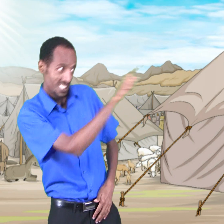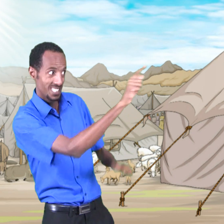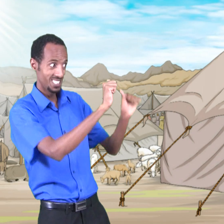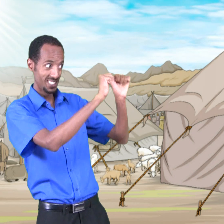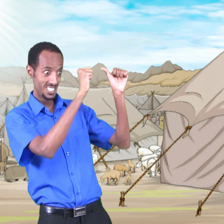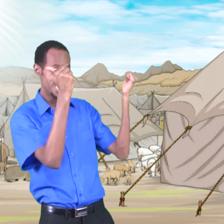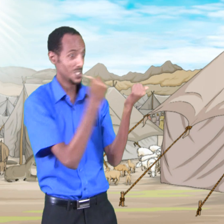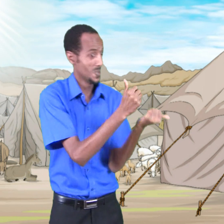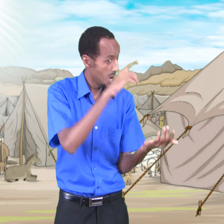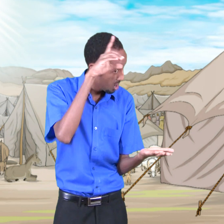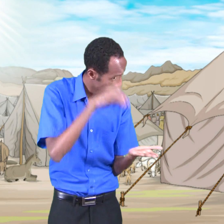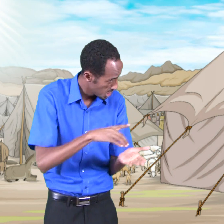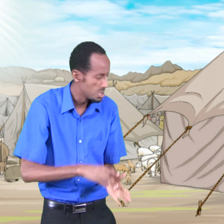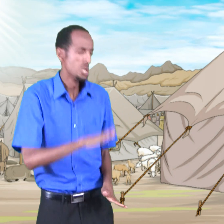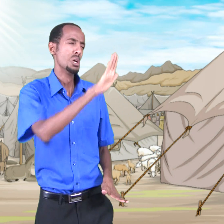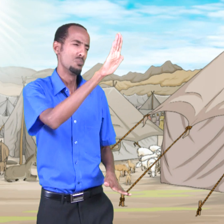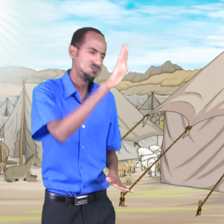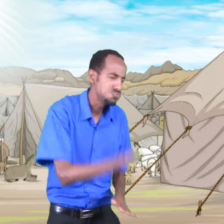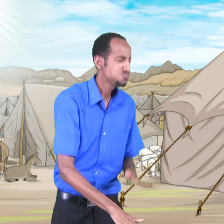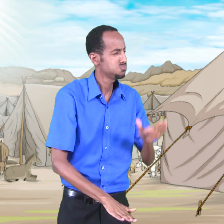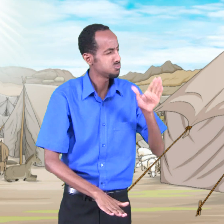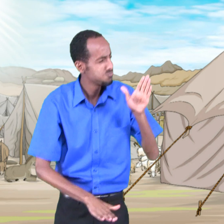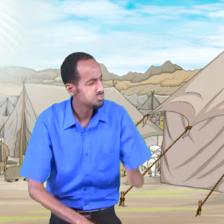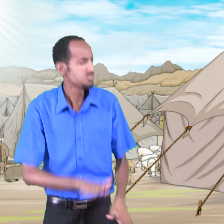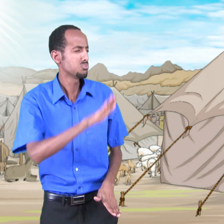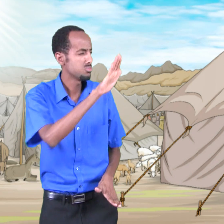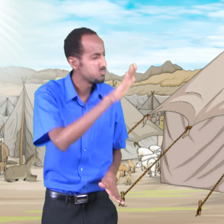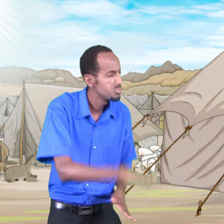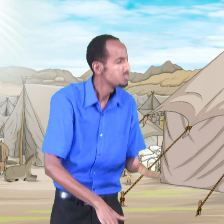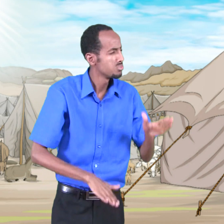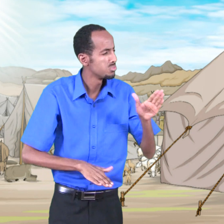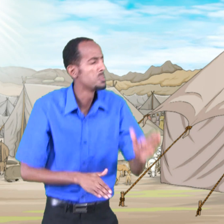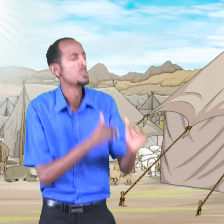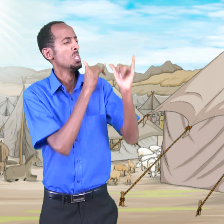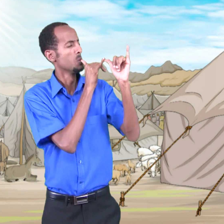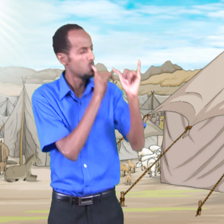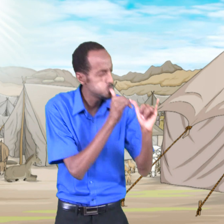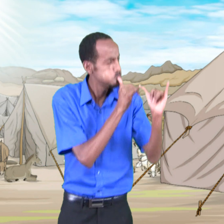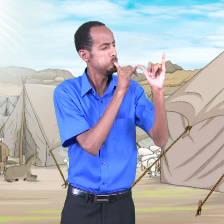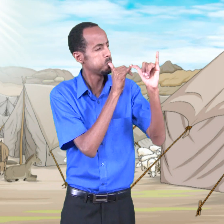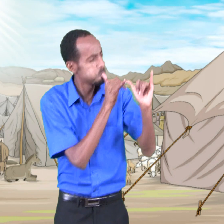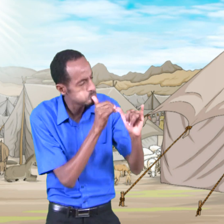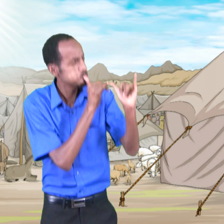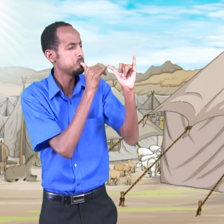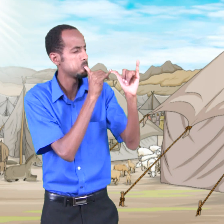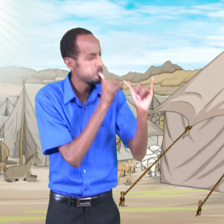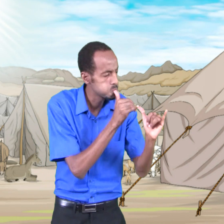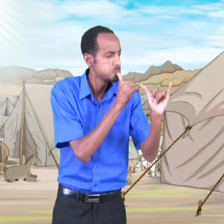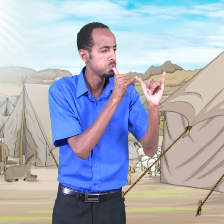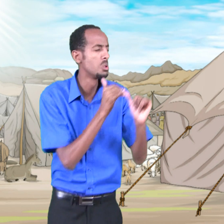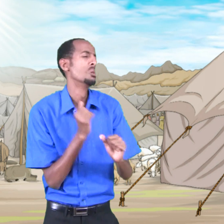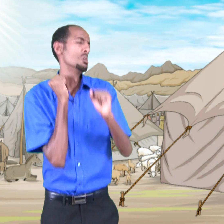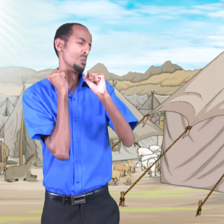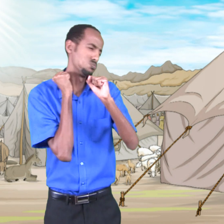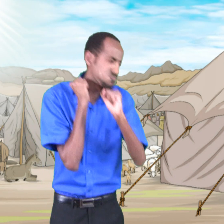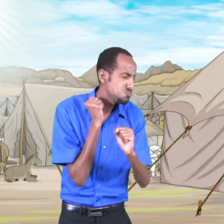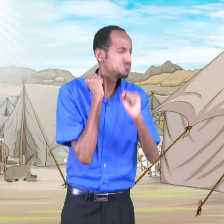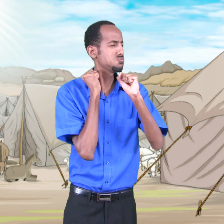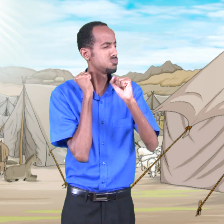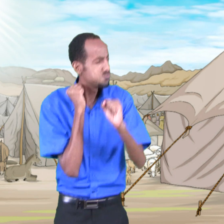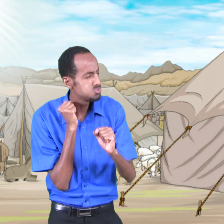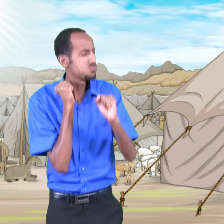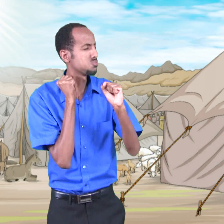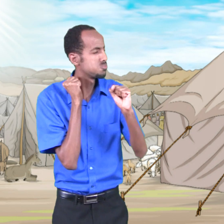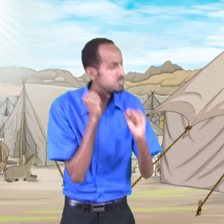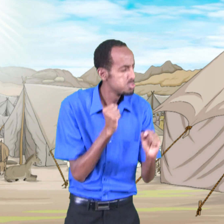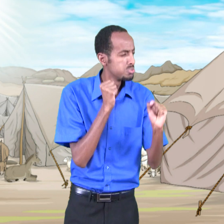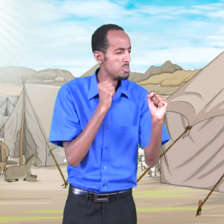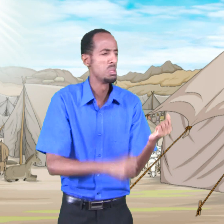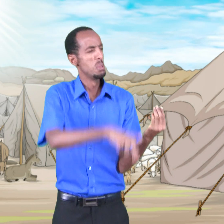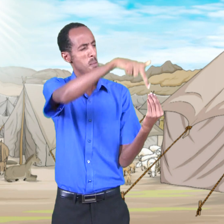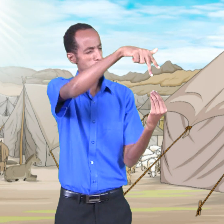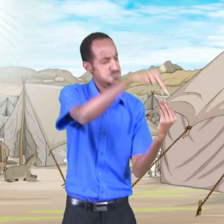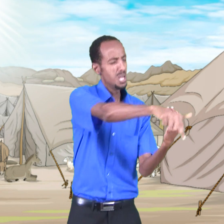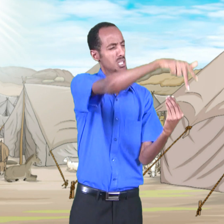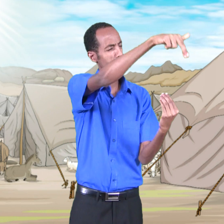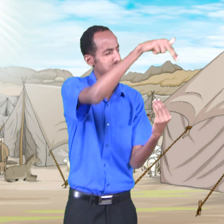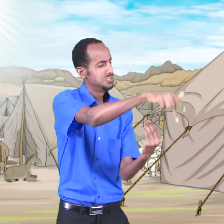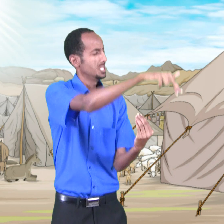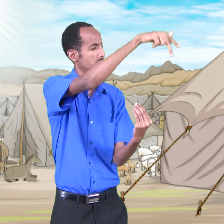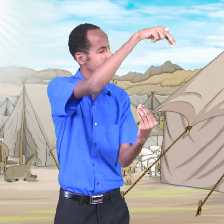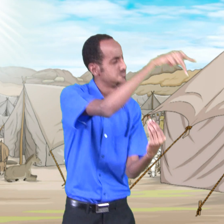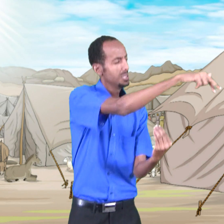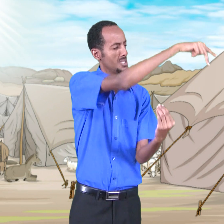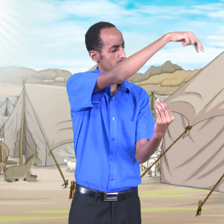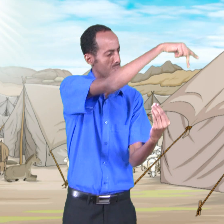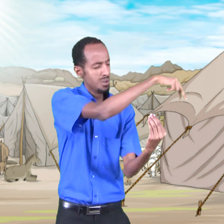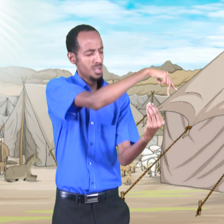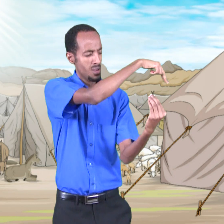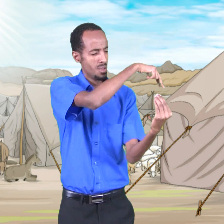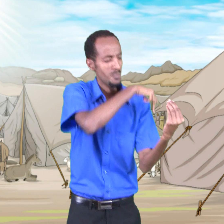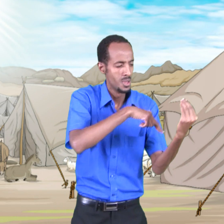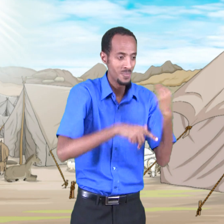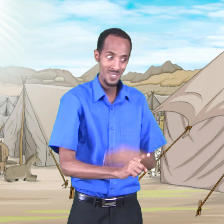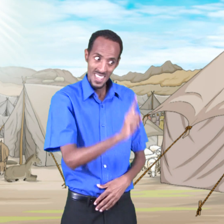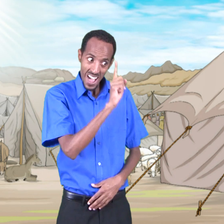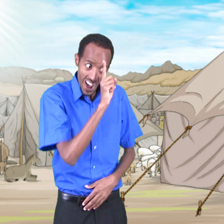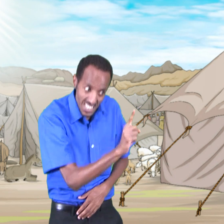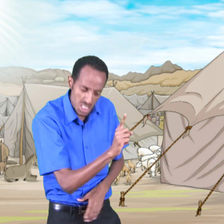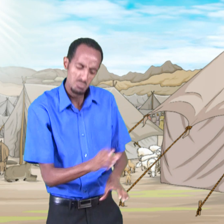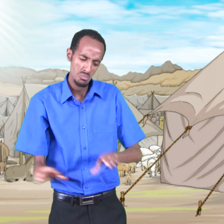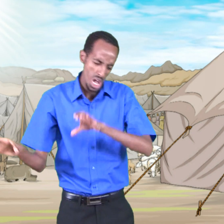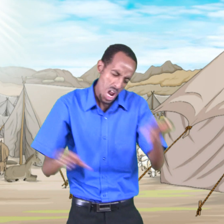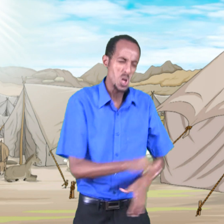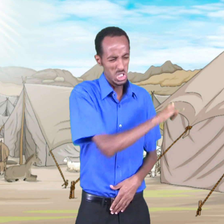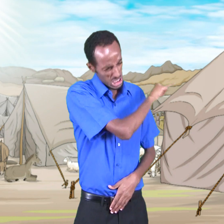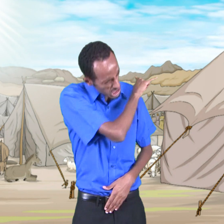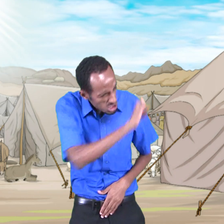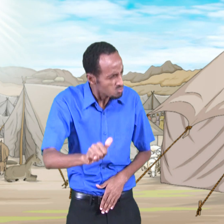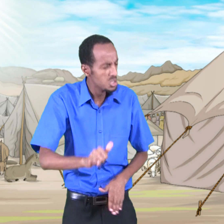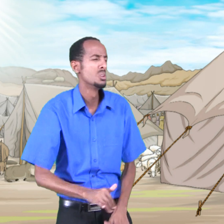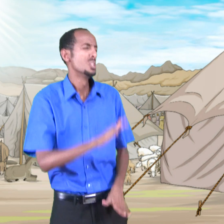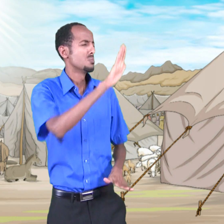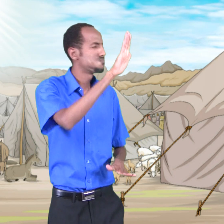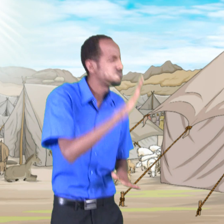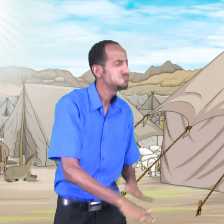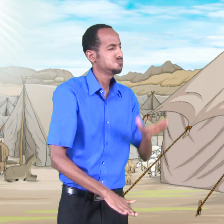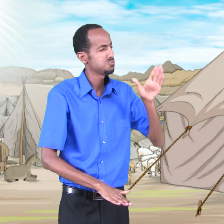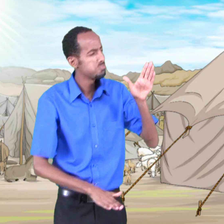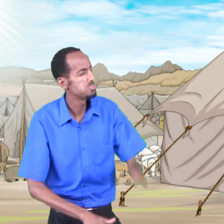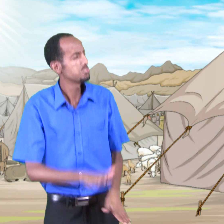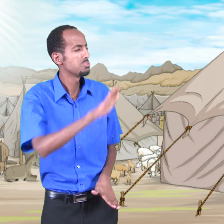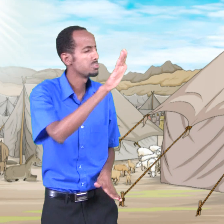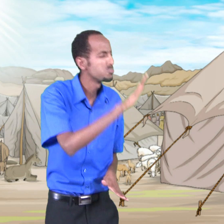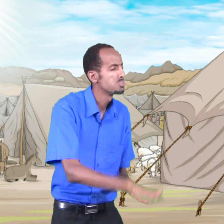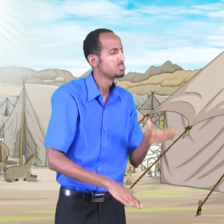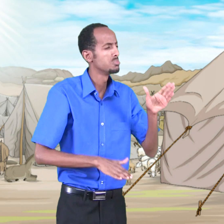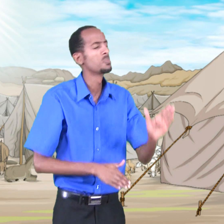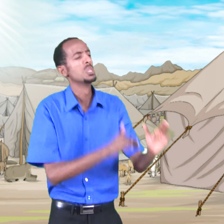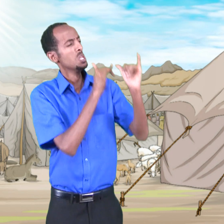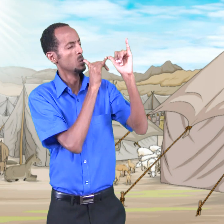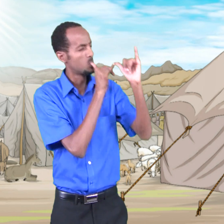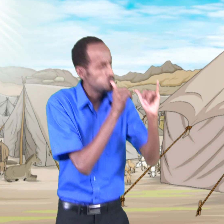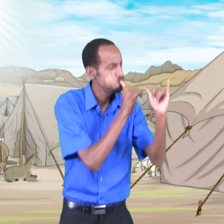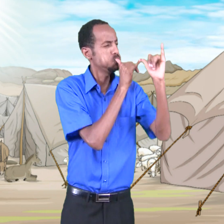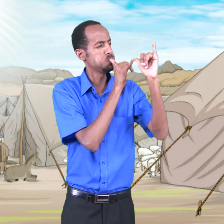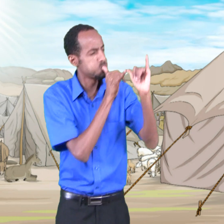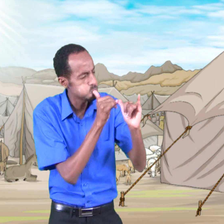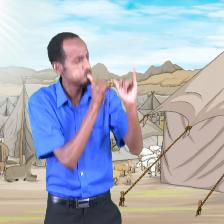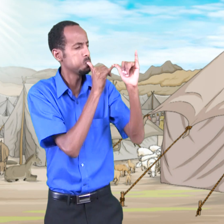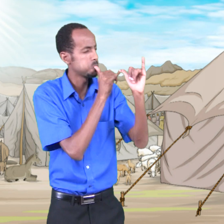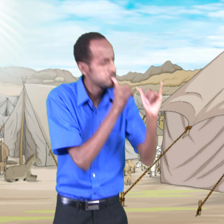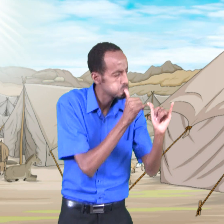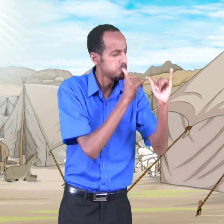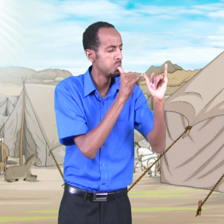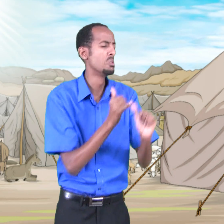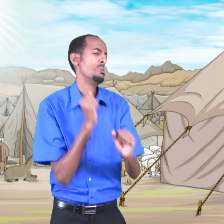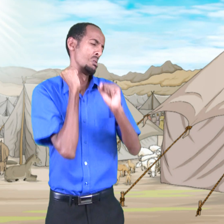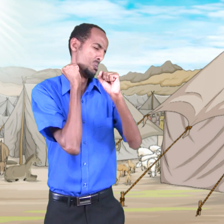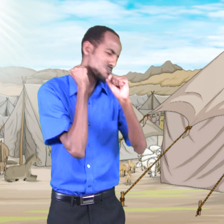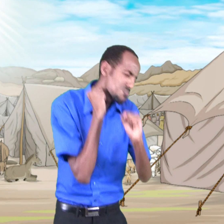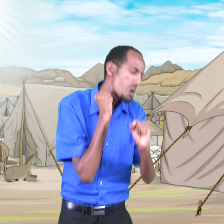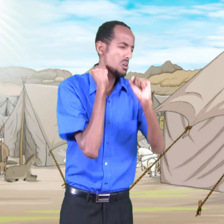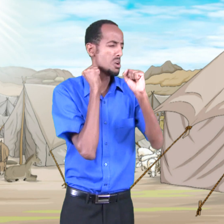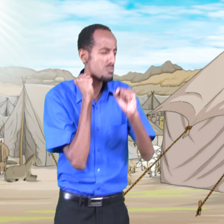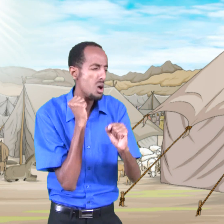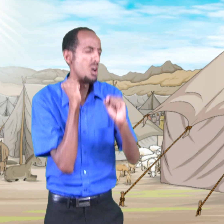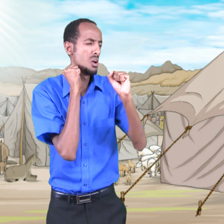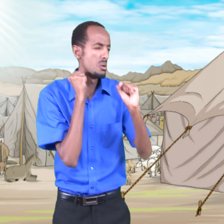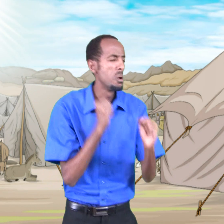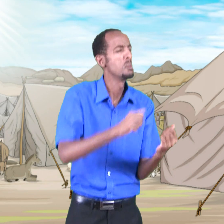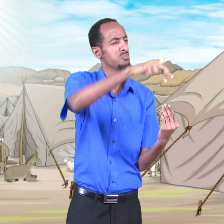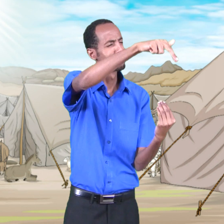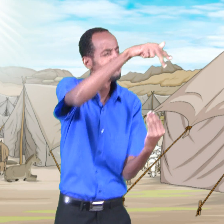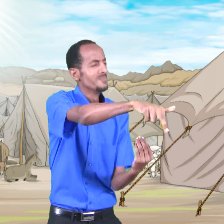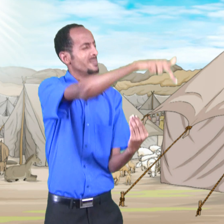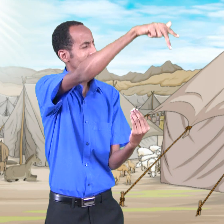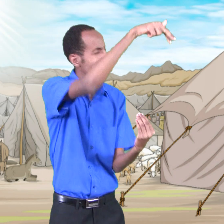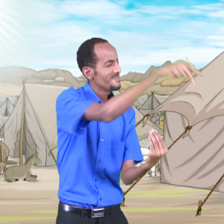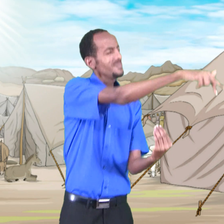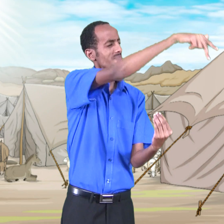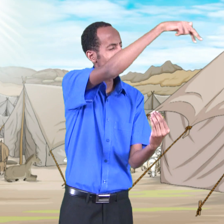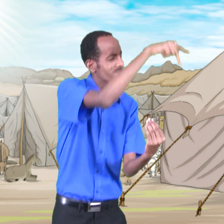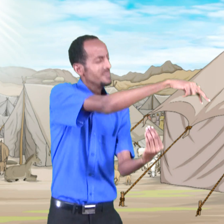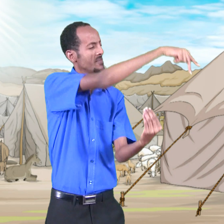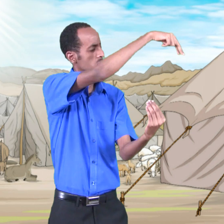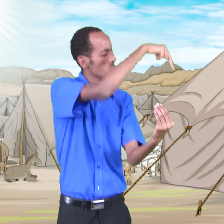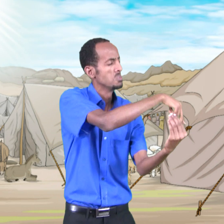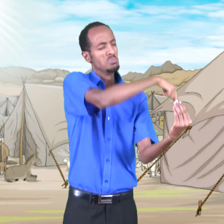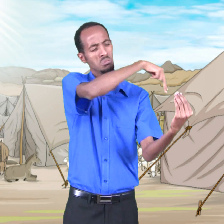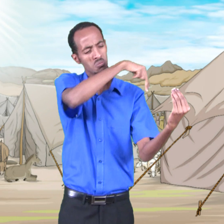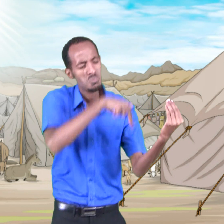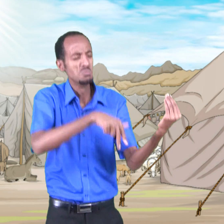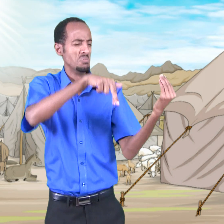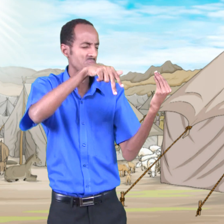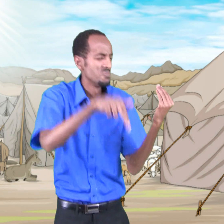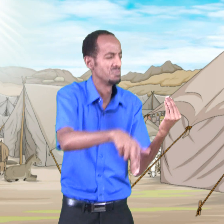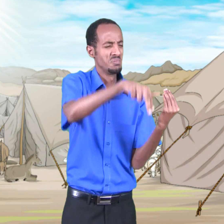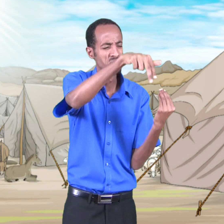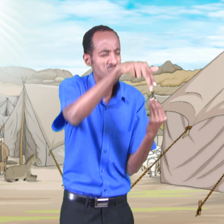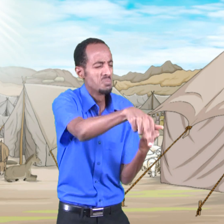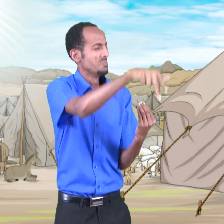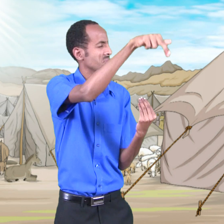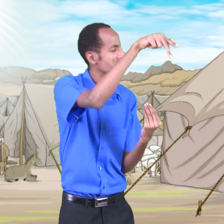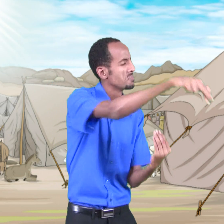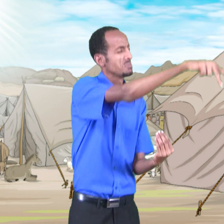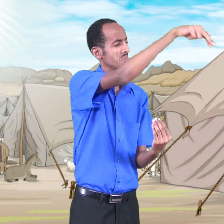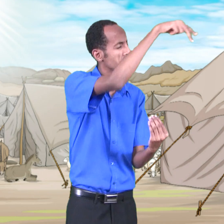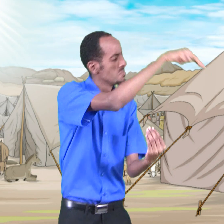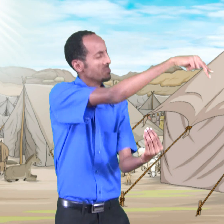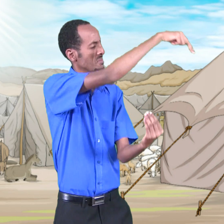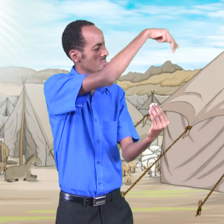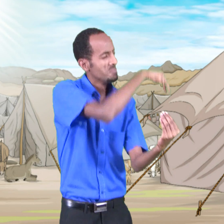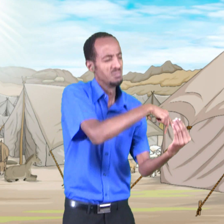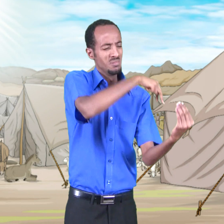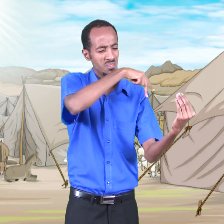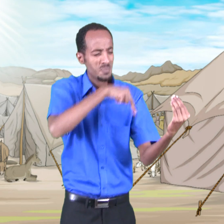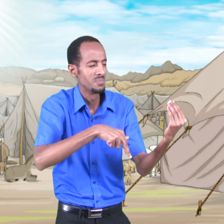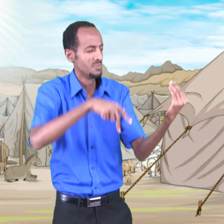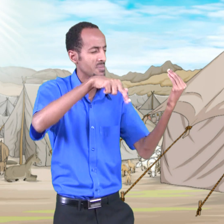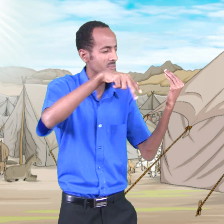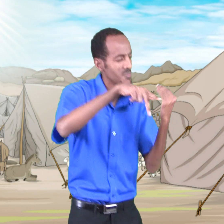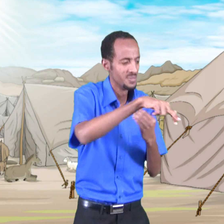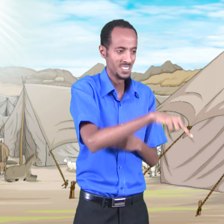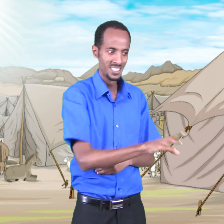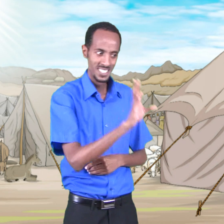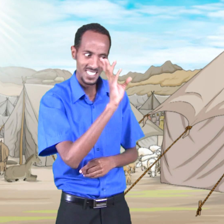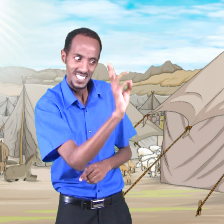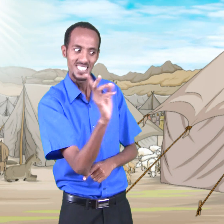Then on the seventh day, march around the city seven times, while the priests blow the horns.